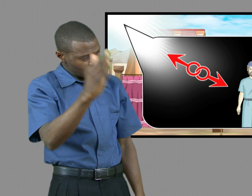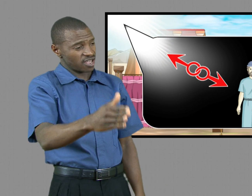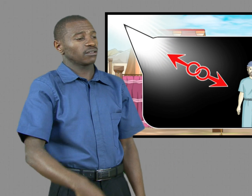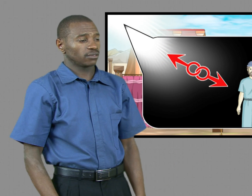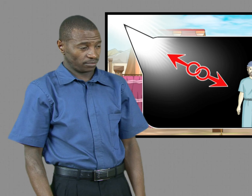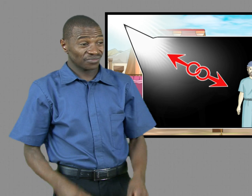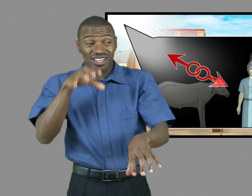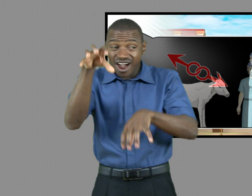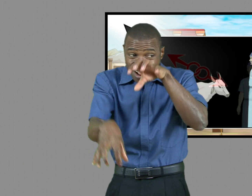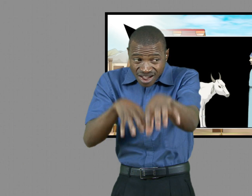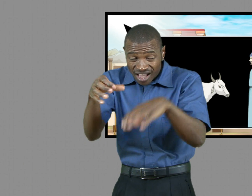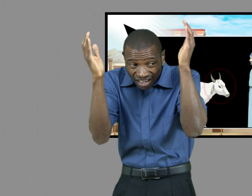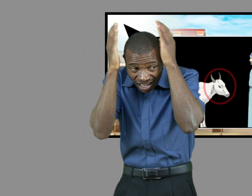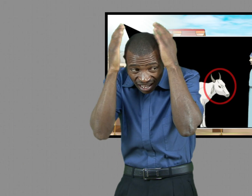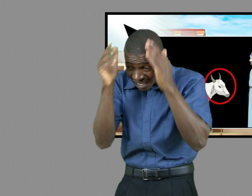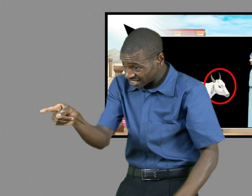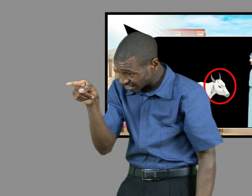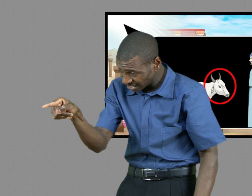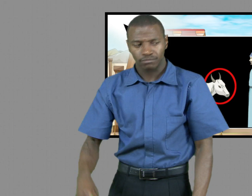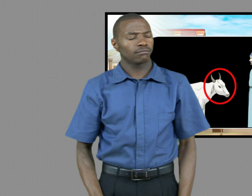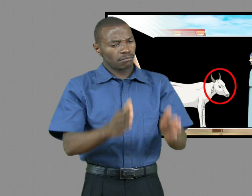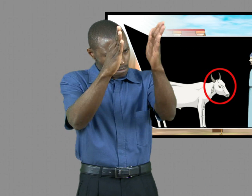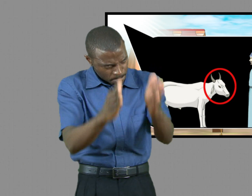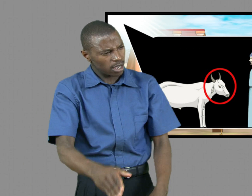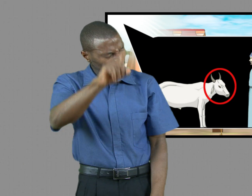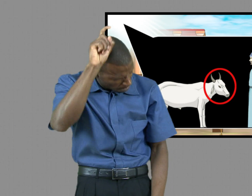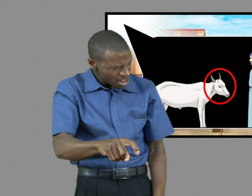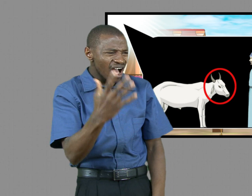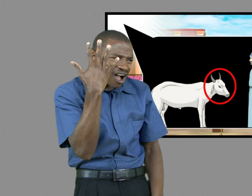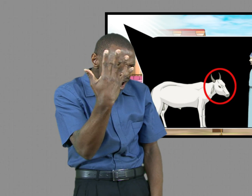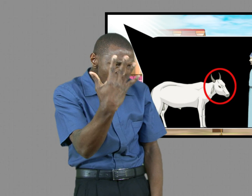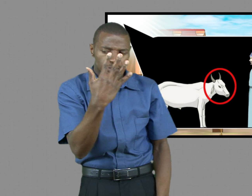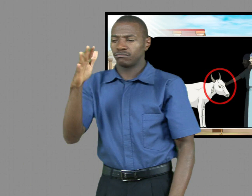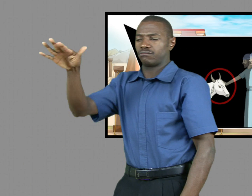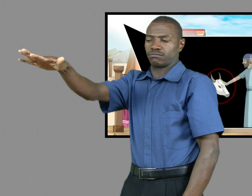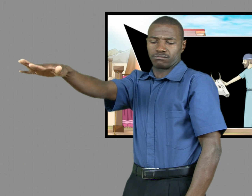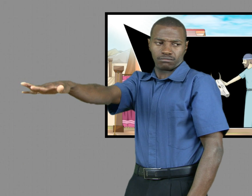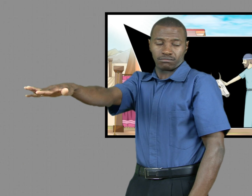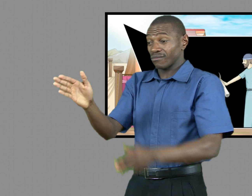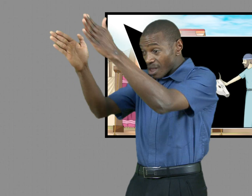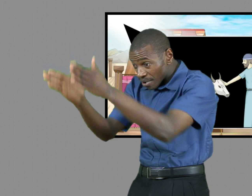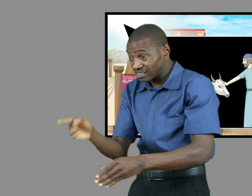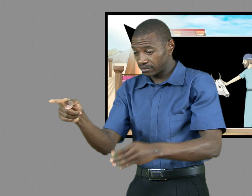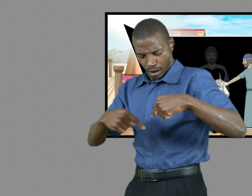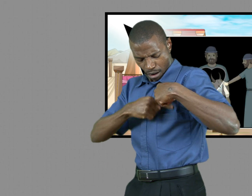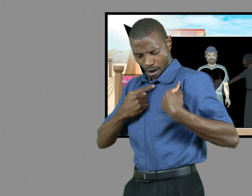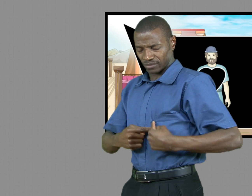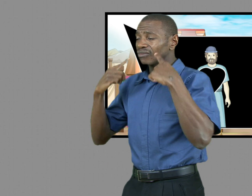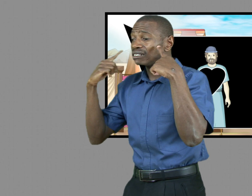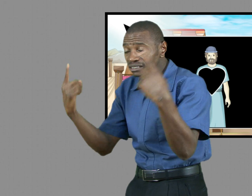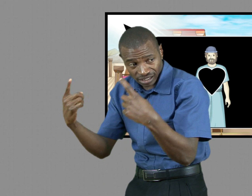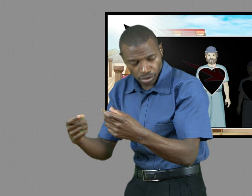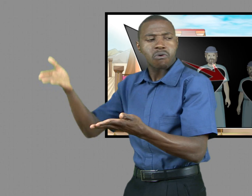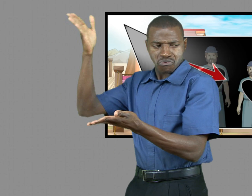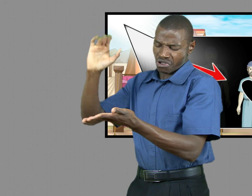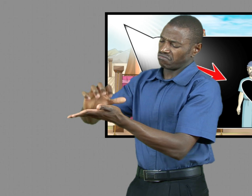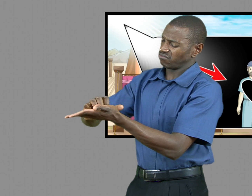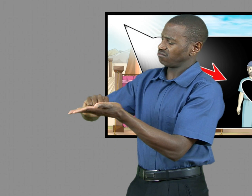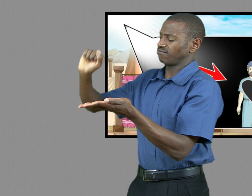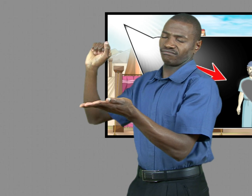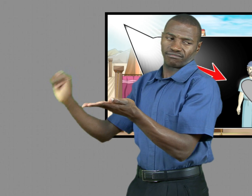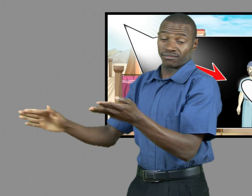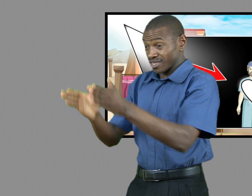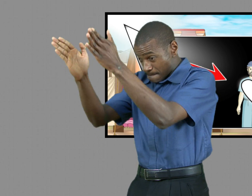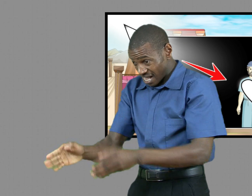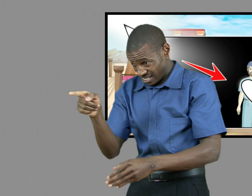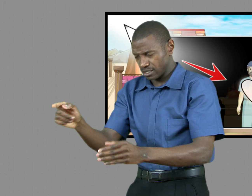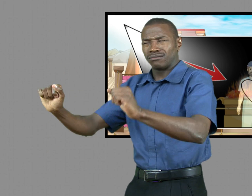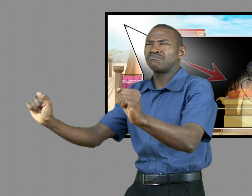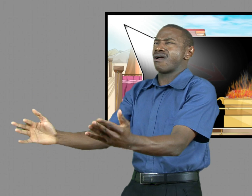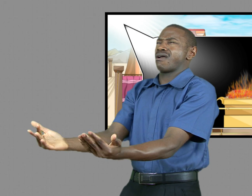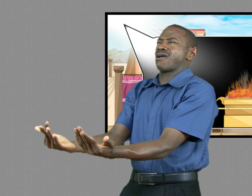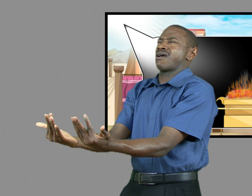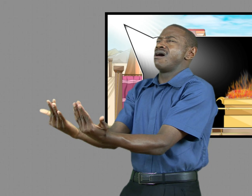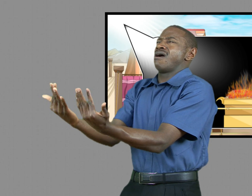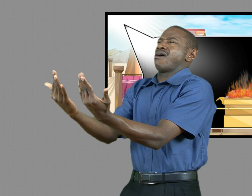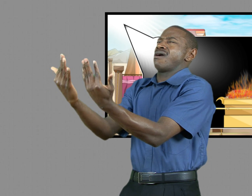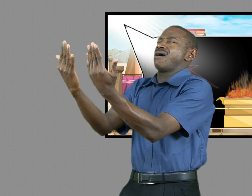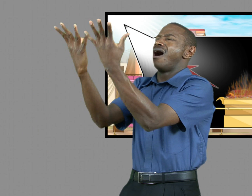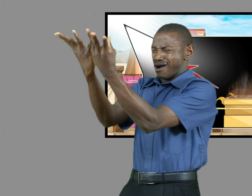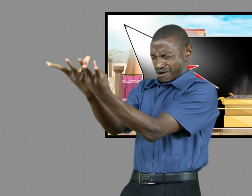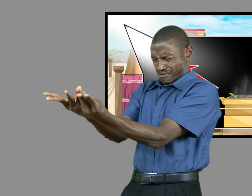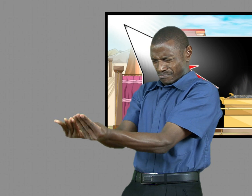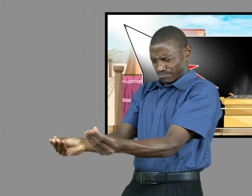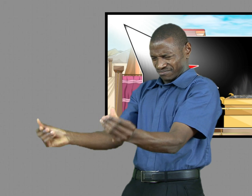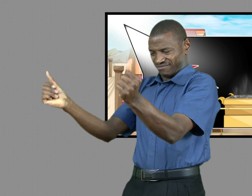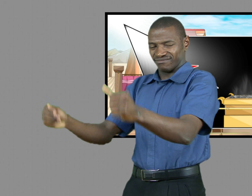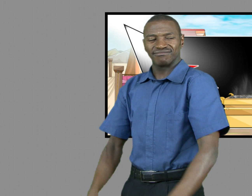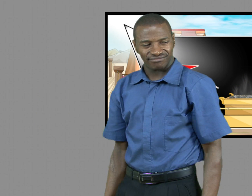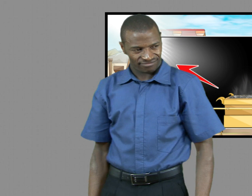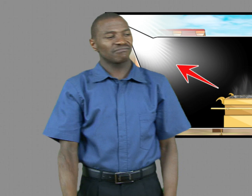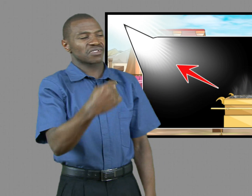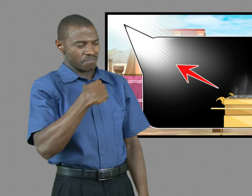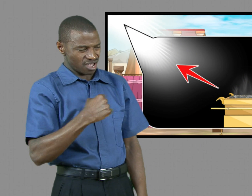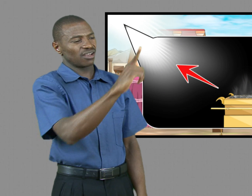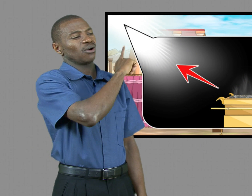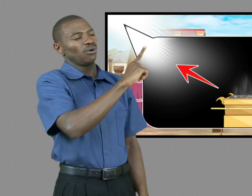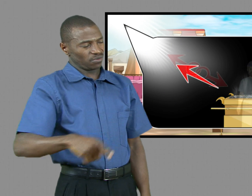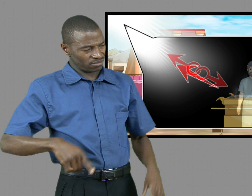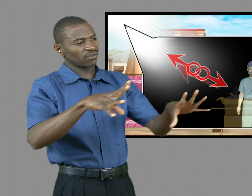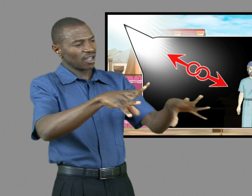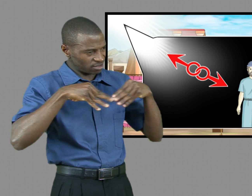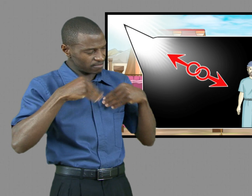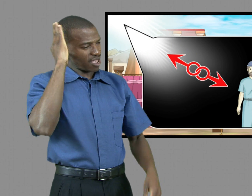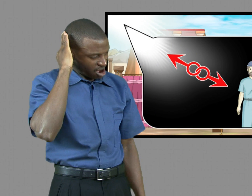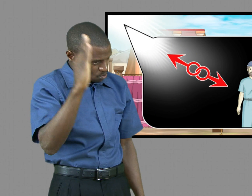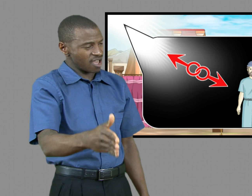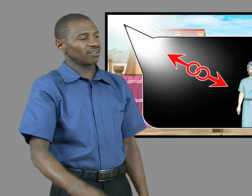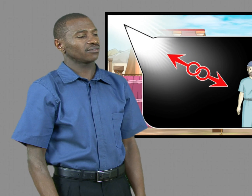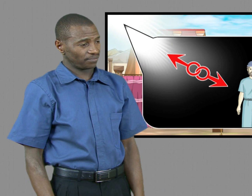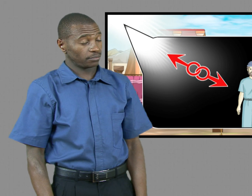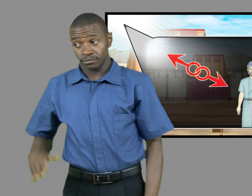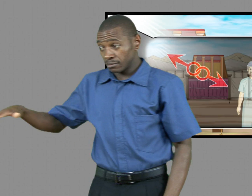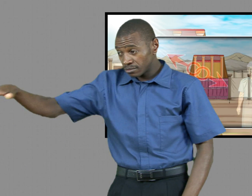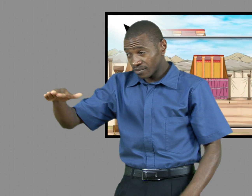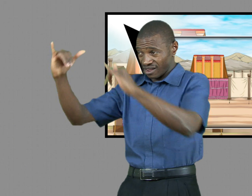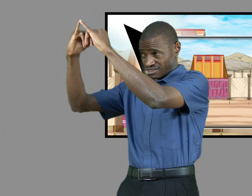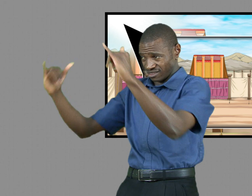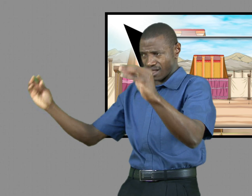He is to lay his hand on the head of the burnt offering, so it can be accepted on his behalf to make atonement for him.